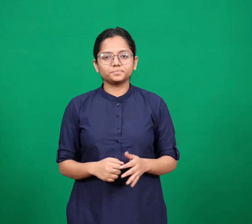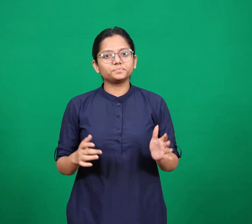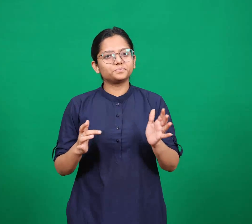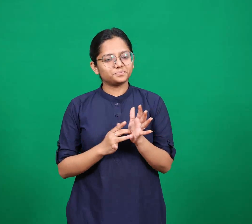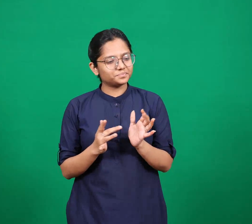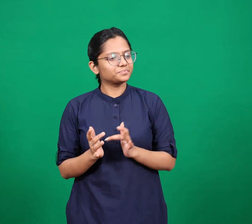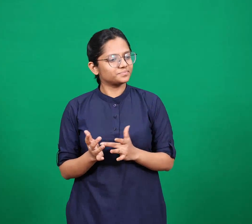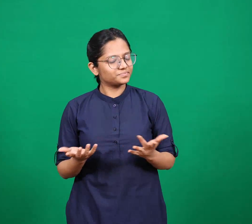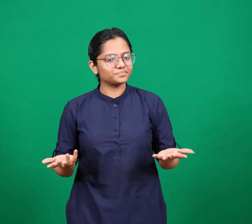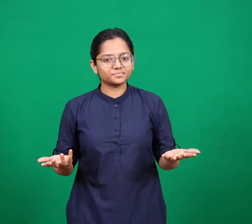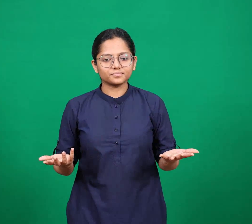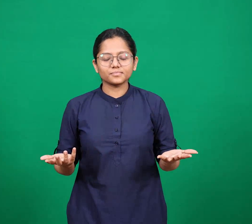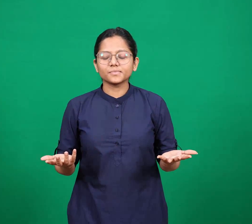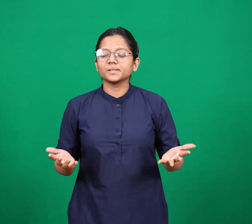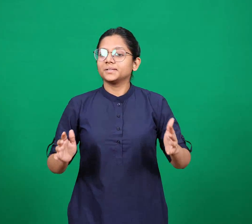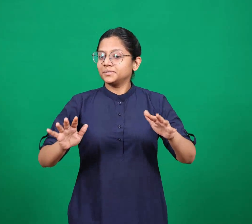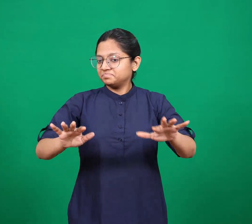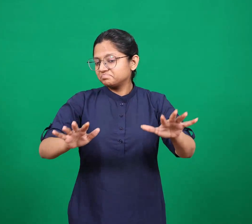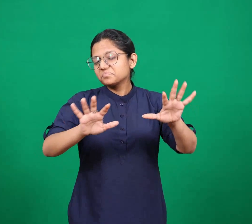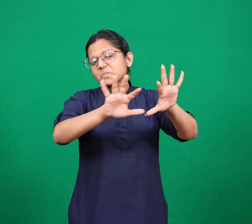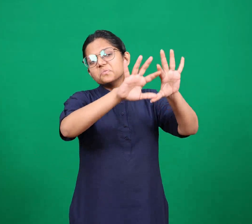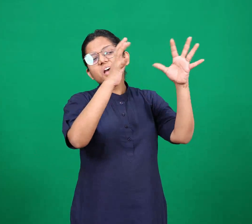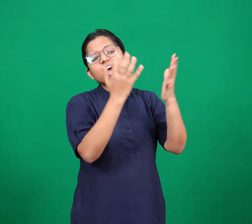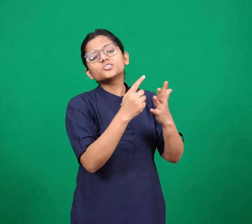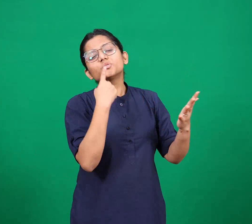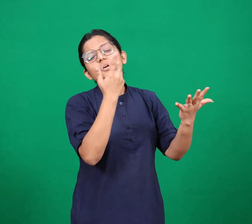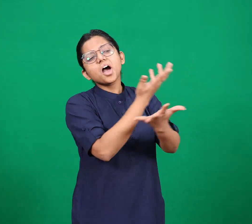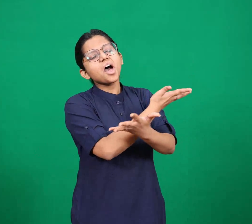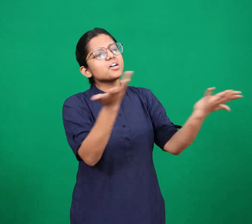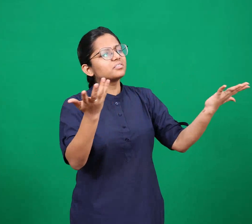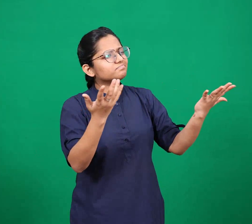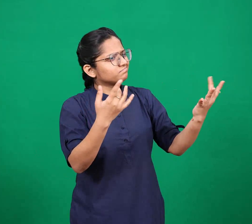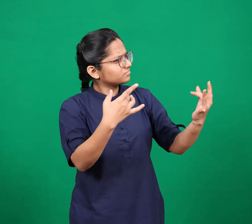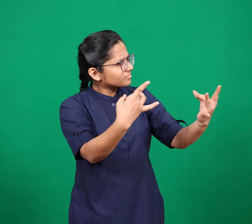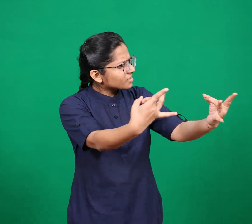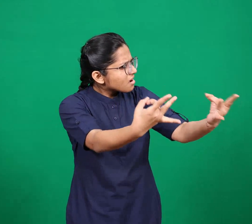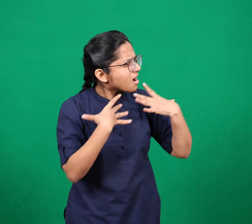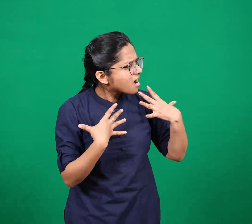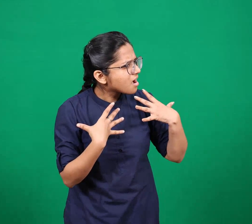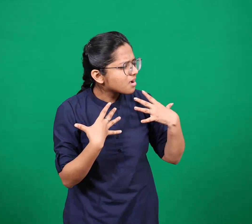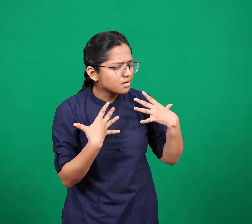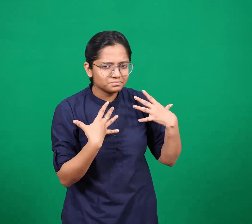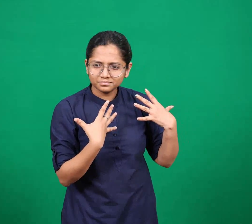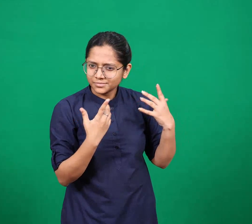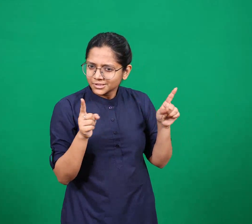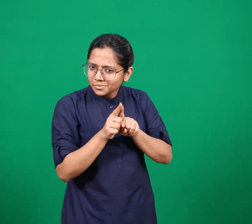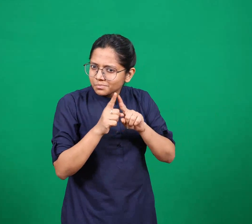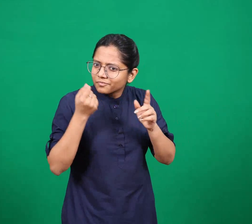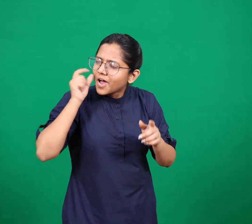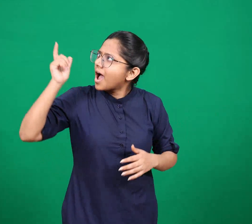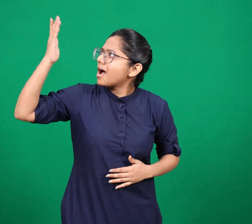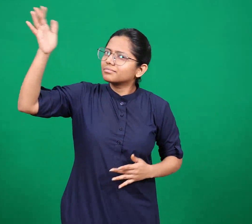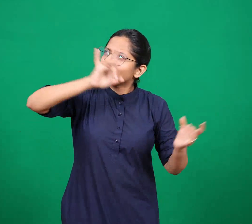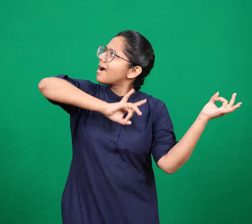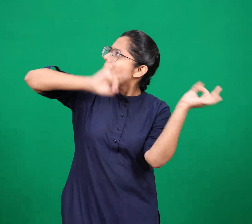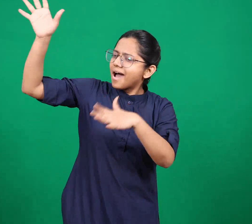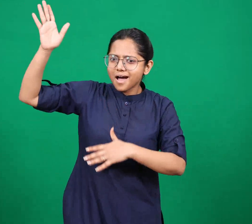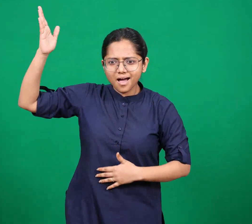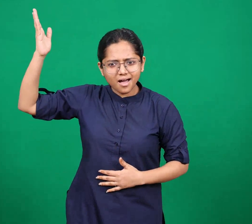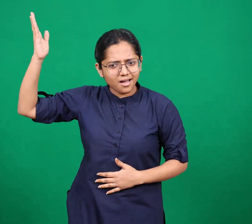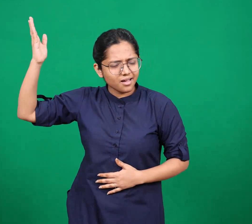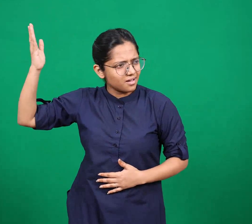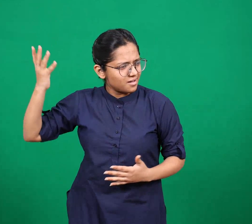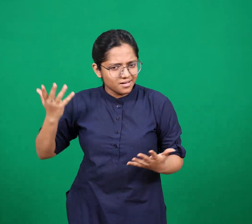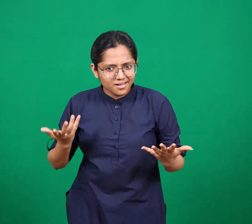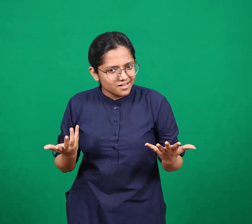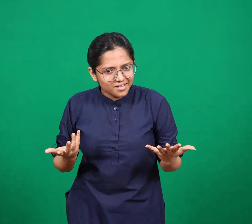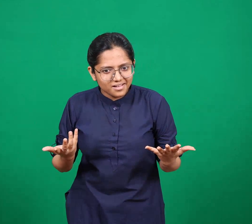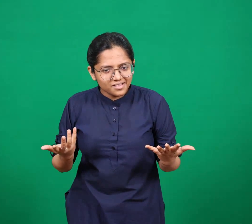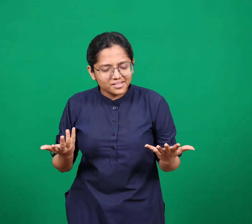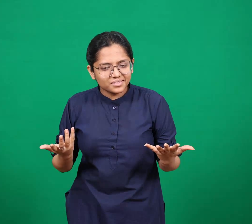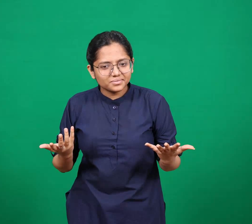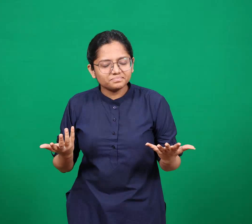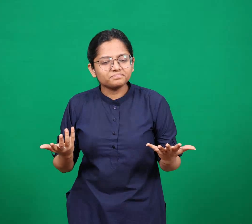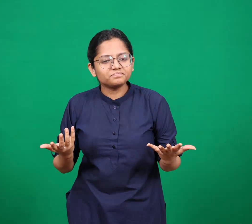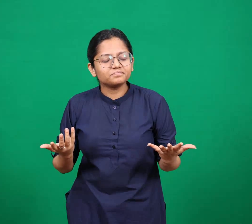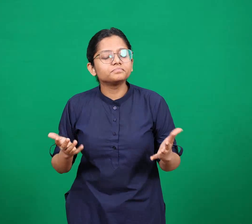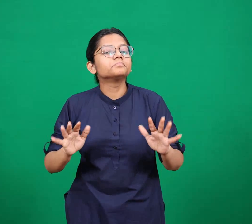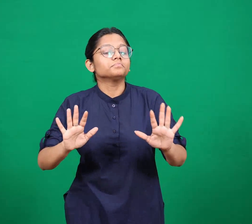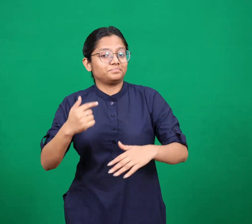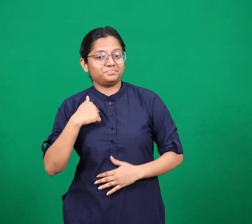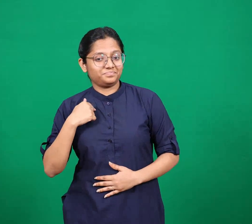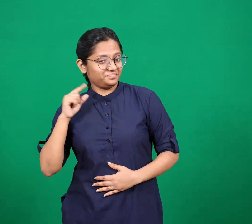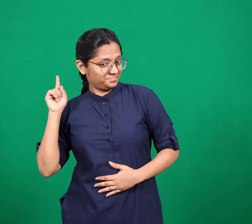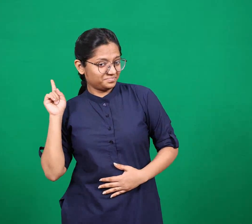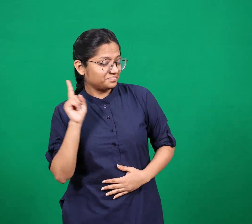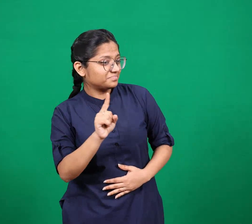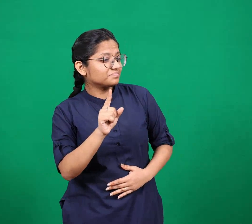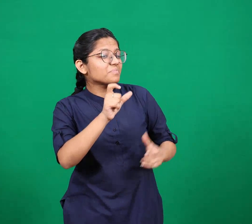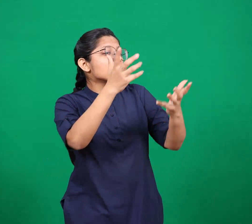Whoever hates Me hates My Father as well.